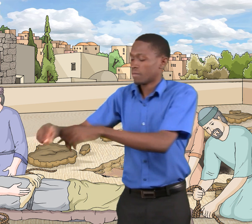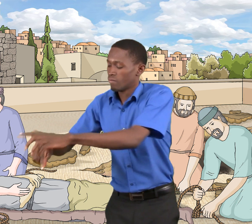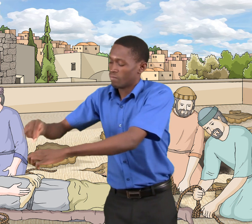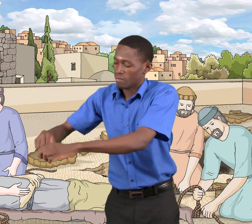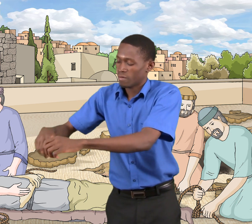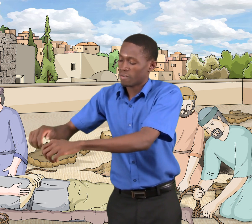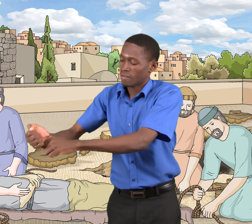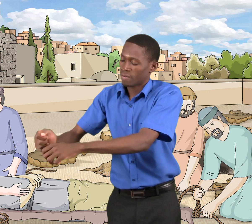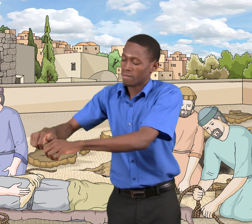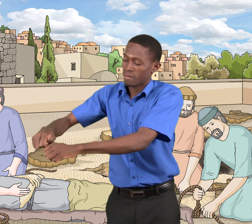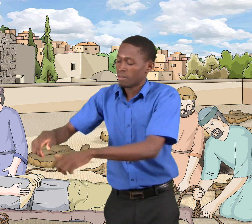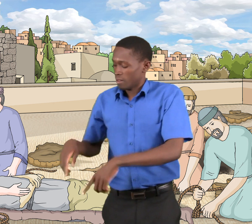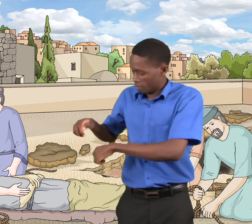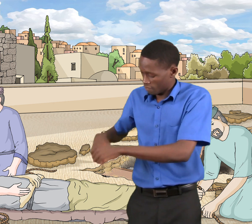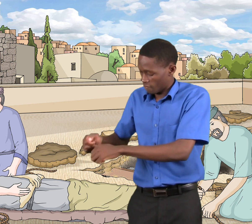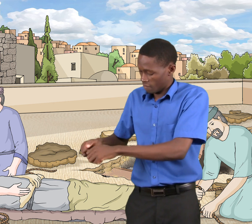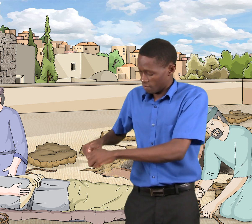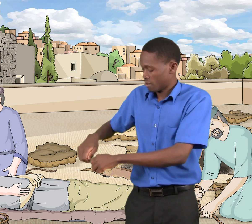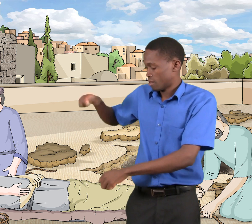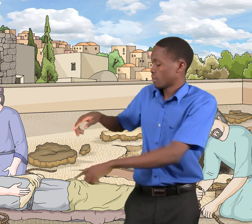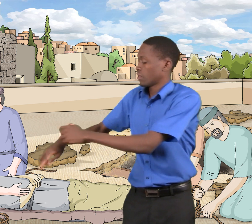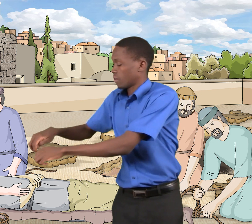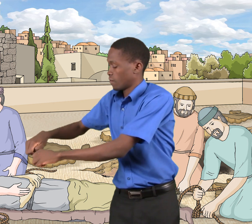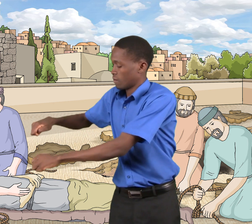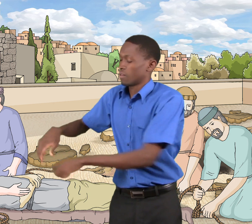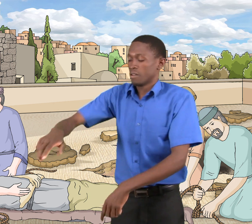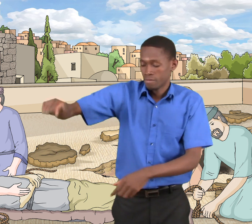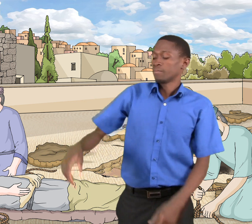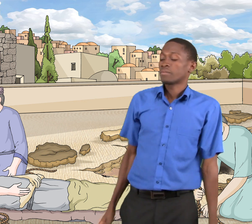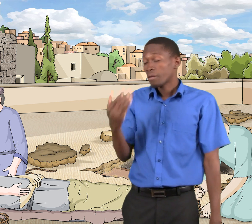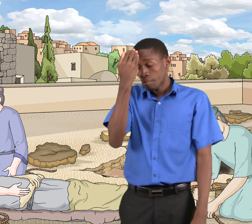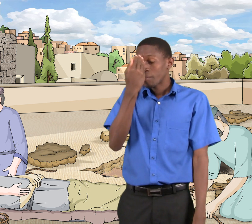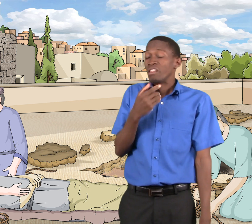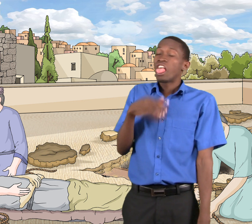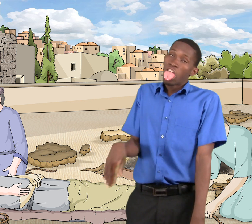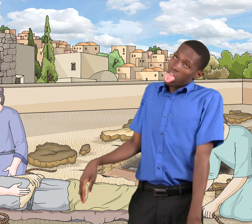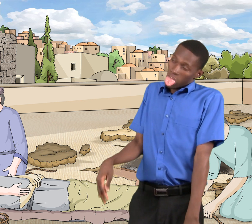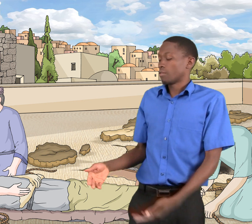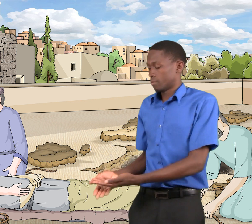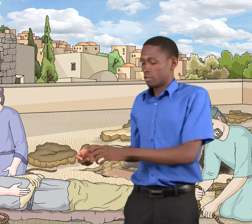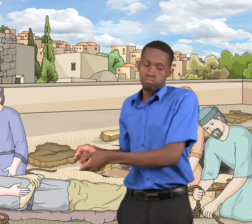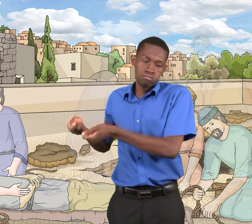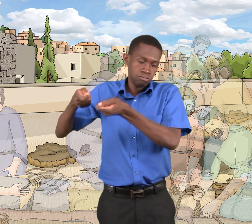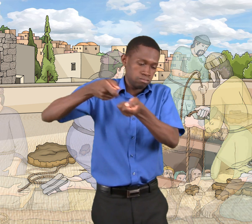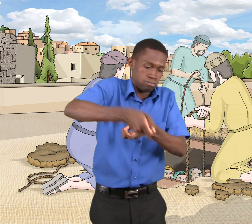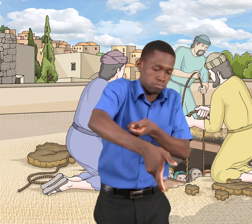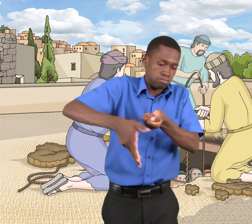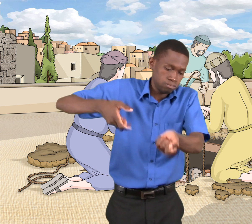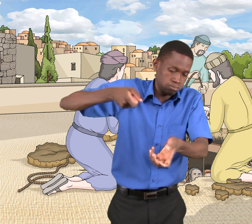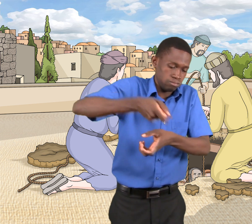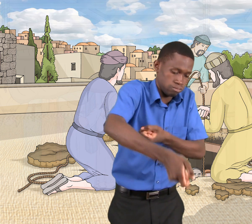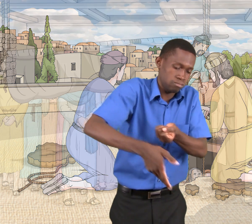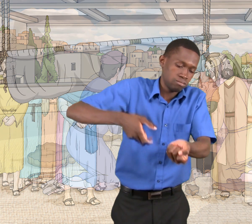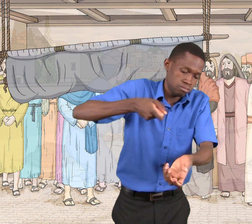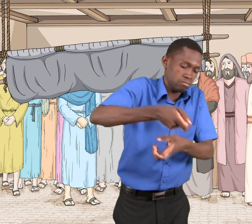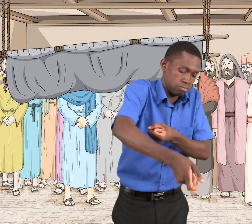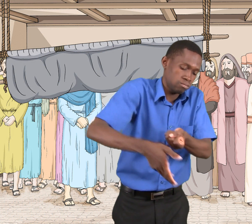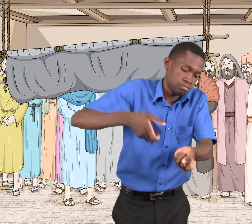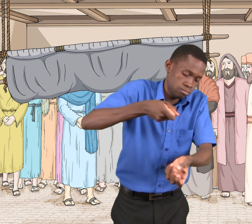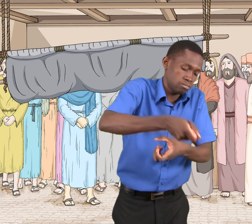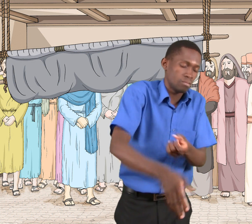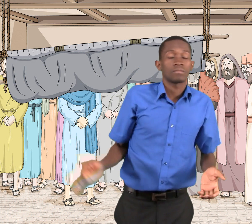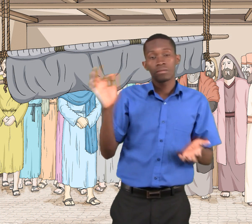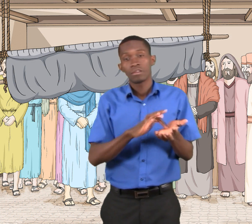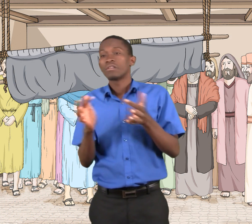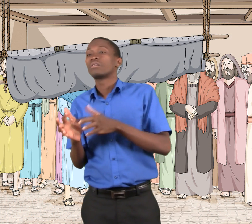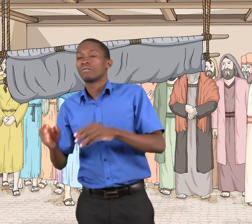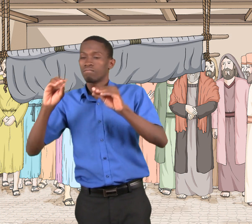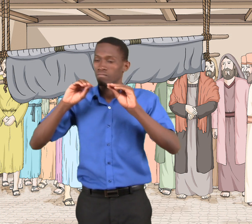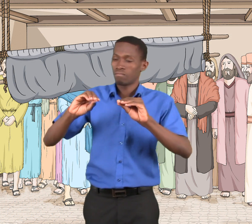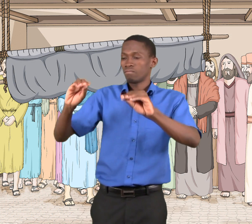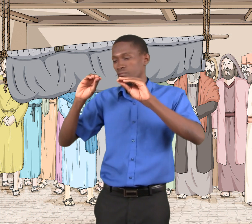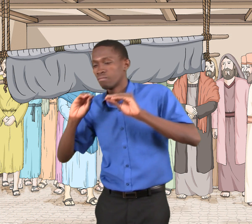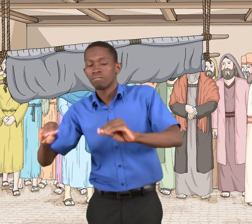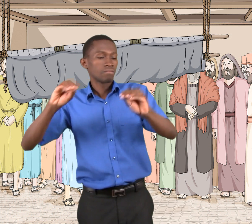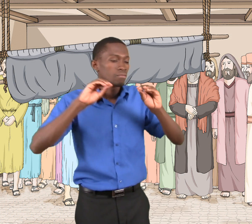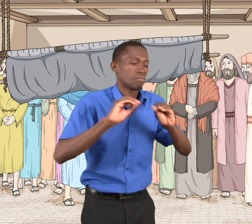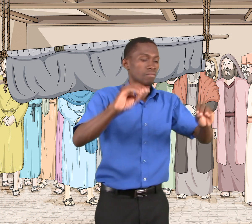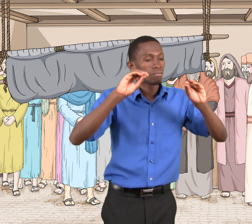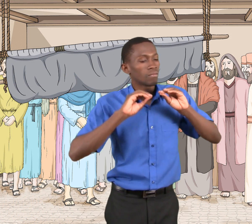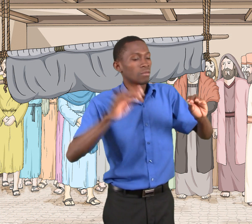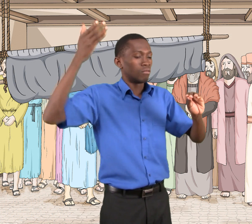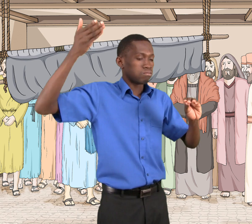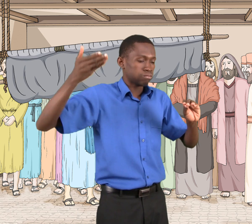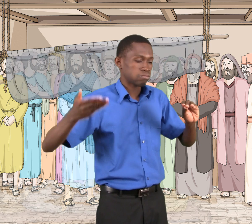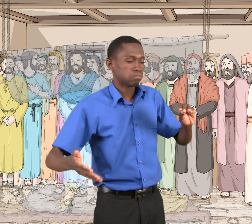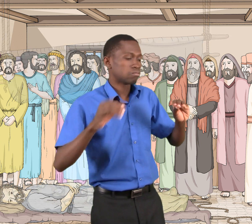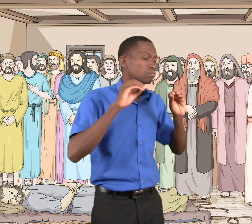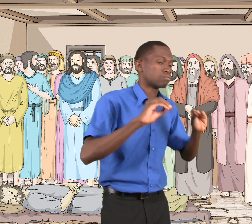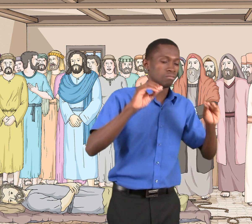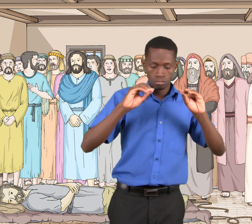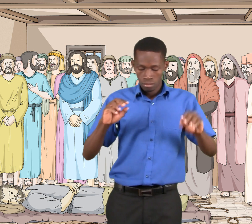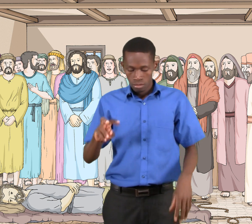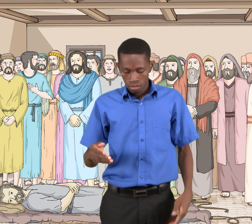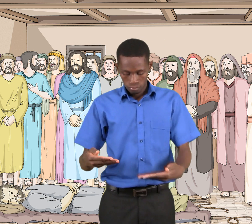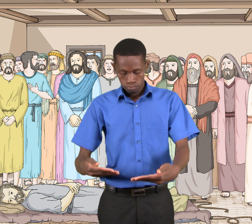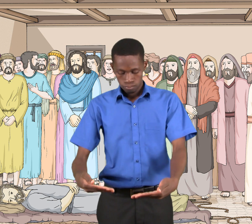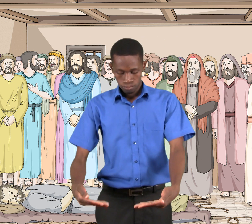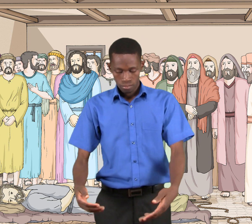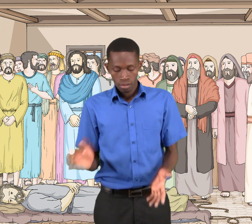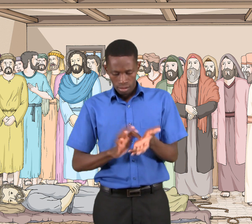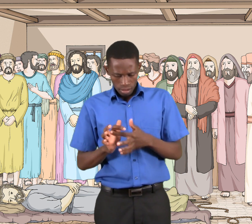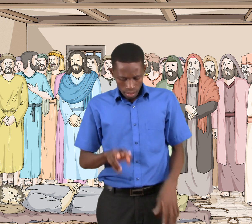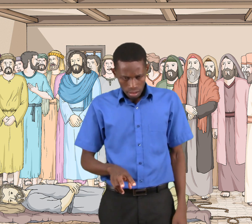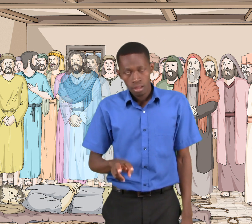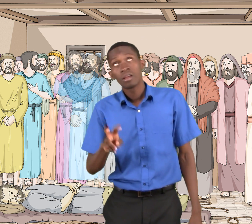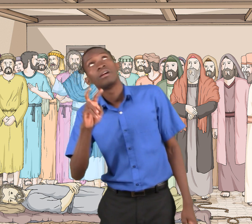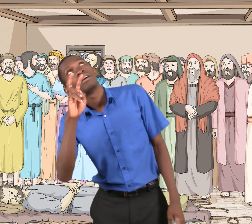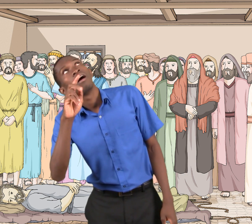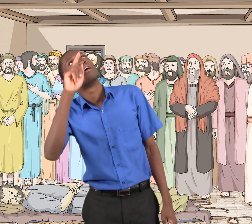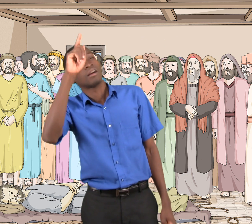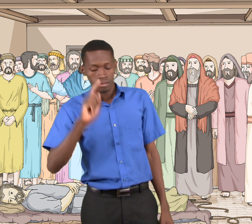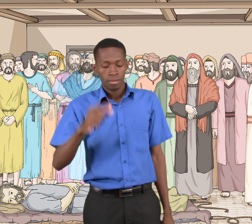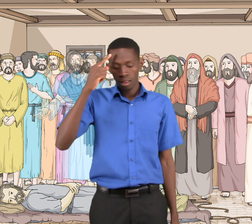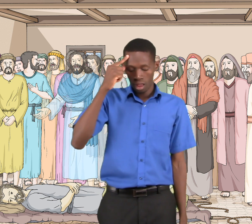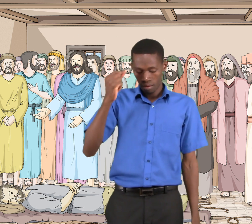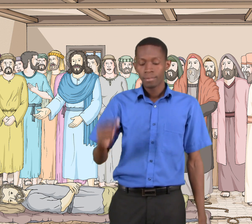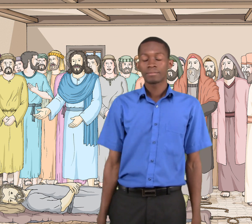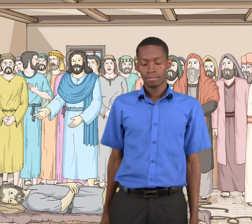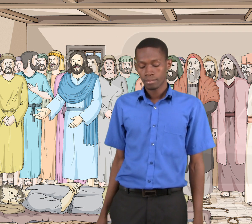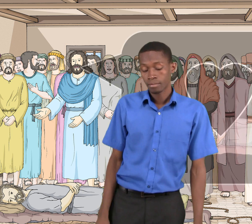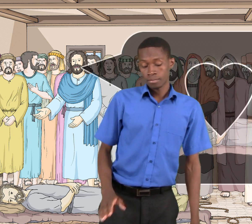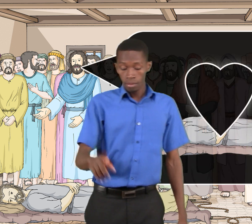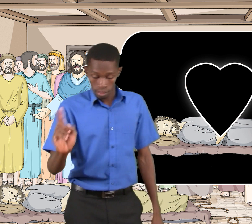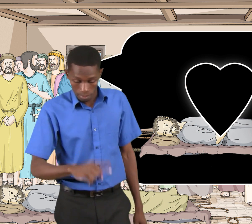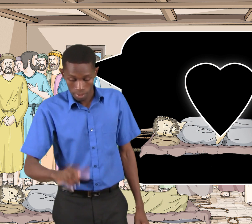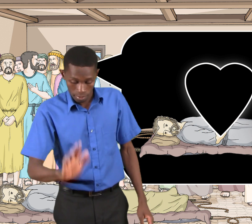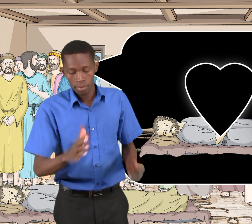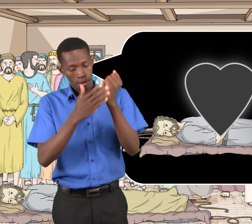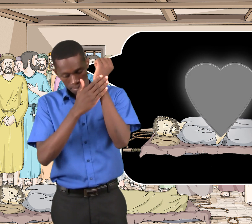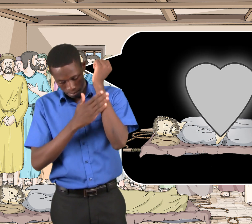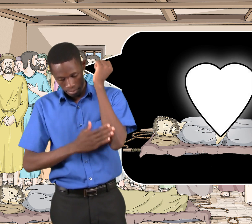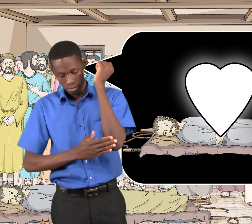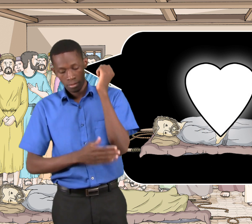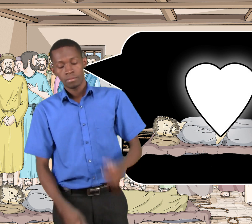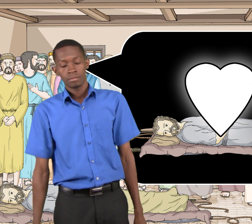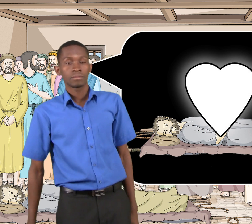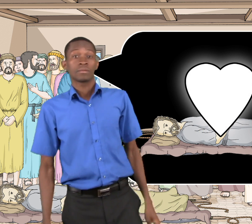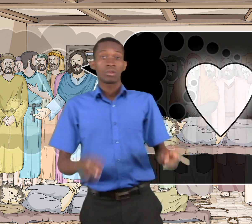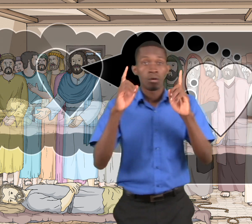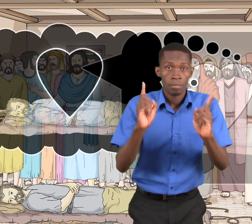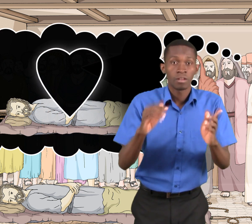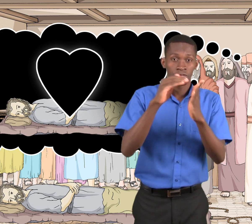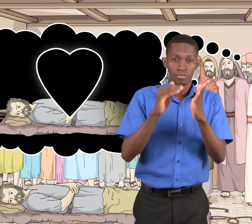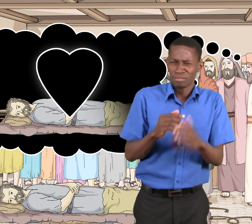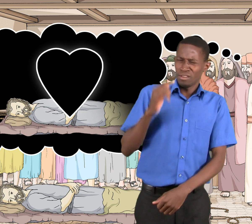When Jesus saw their faith, He said to the paralytic, “Son, your sins are forgiven.”